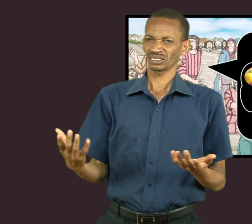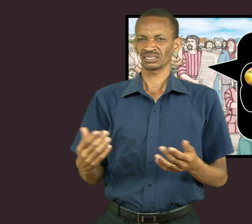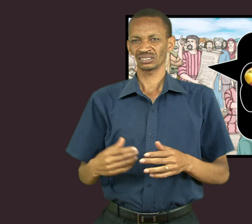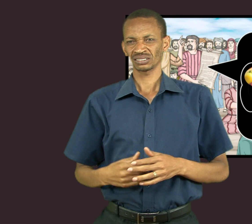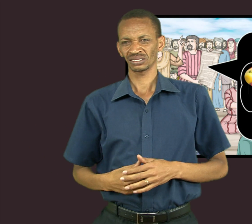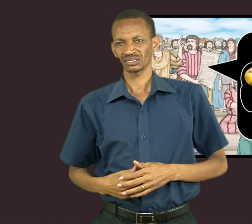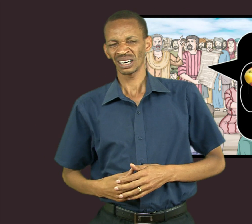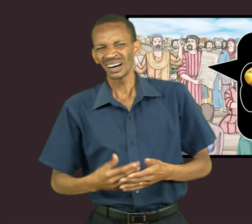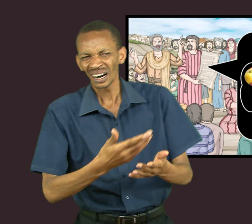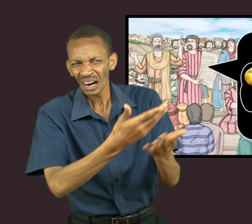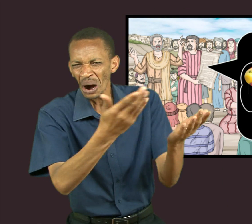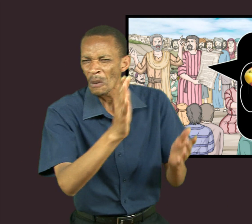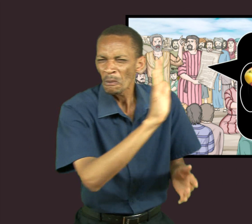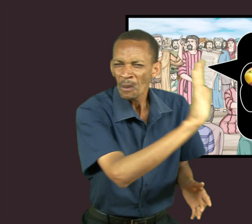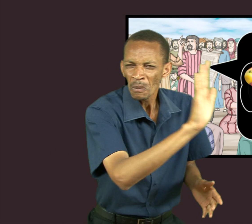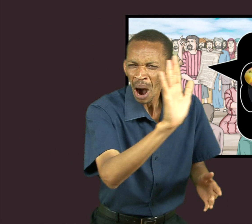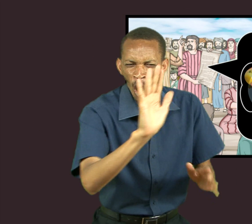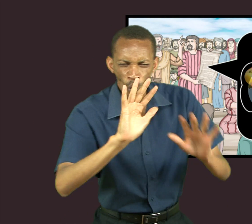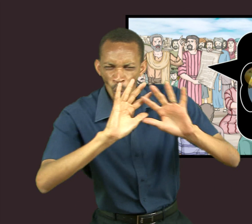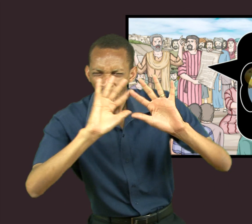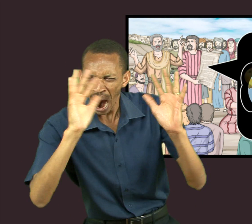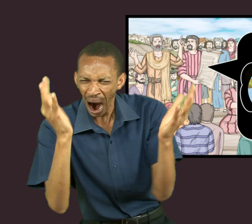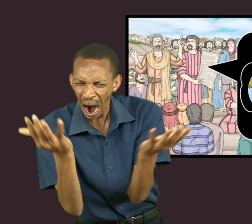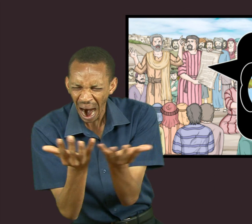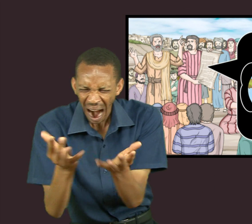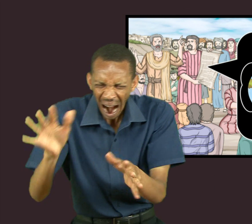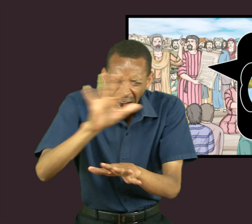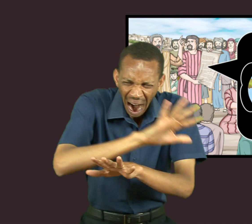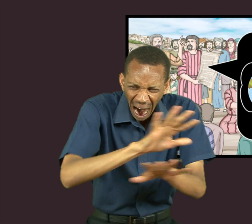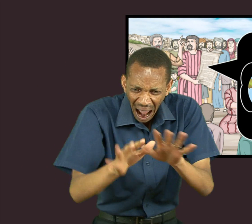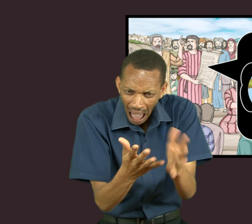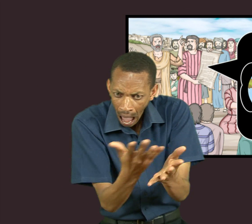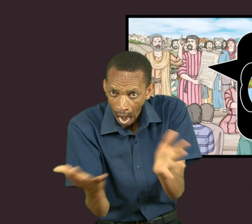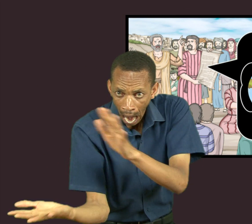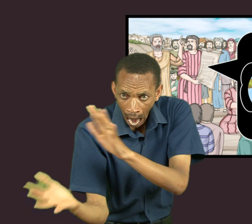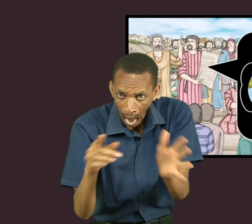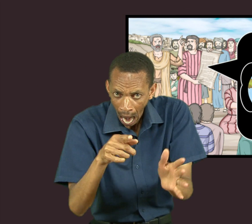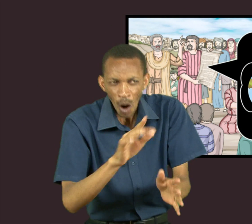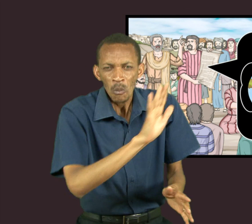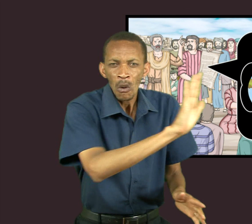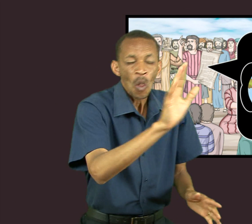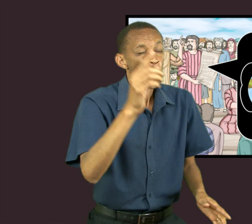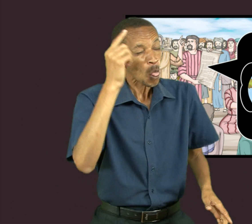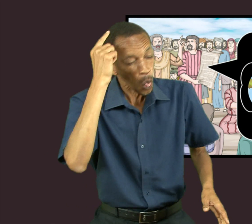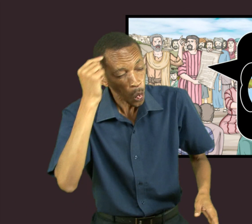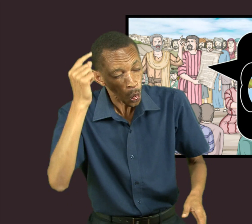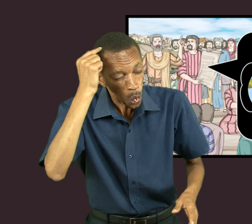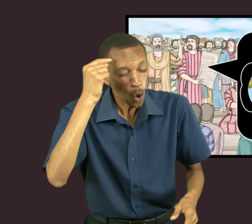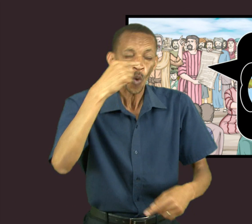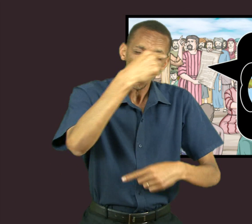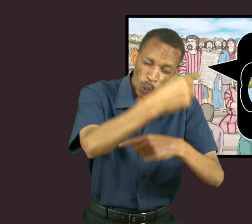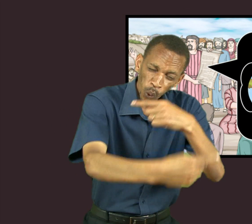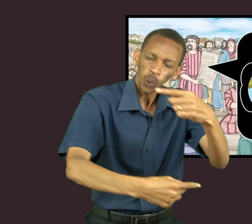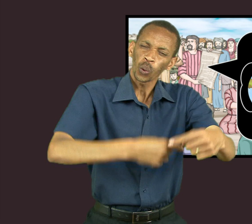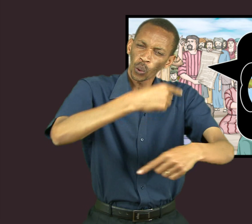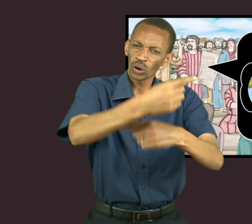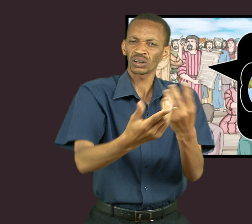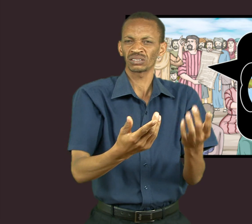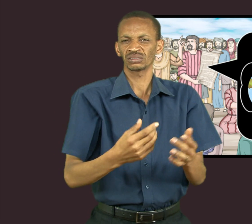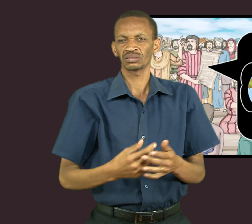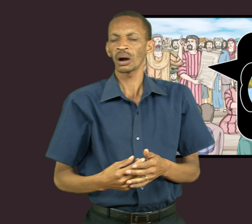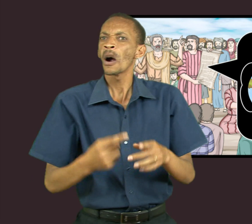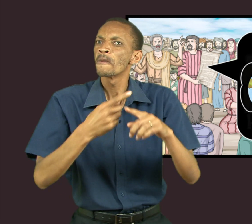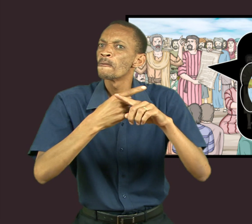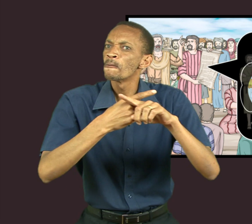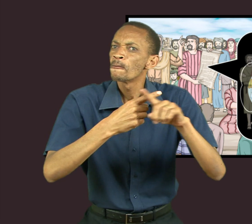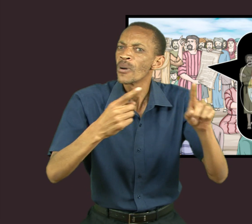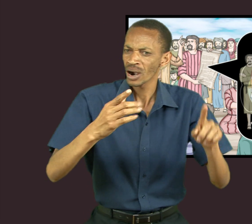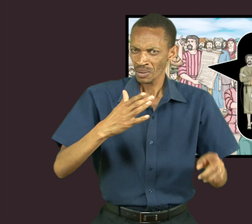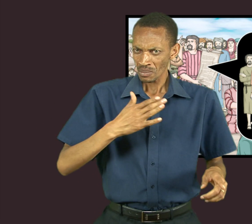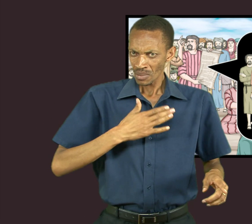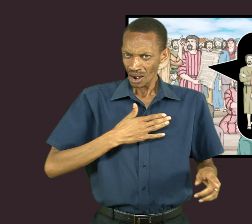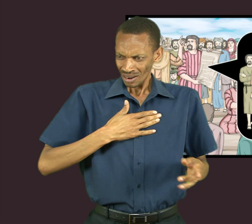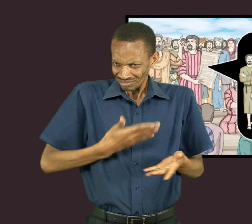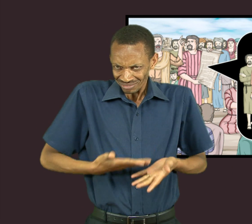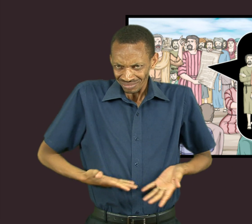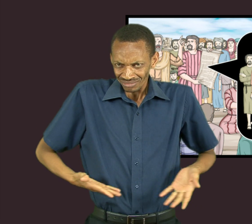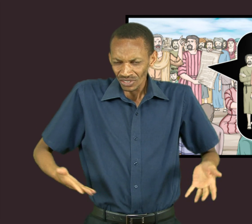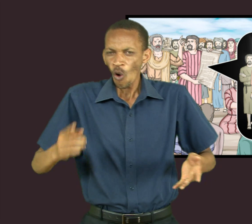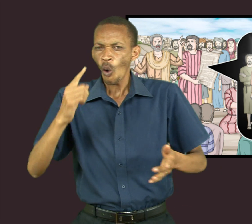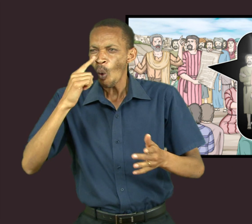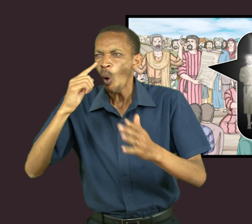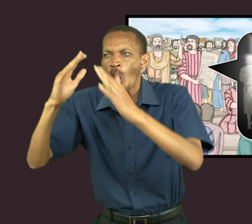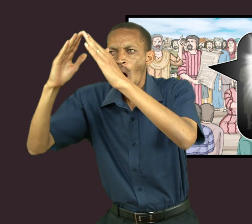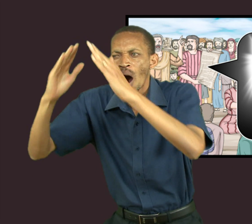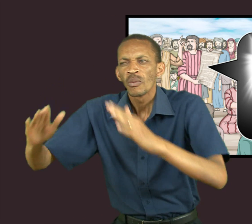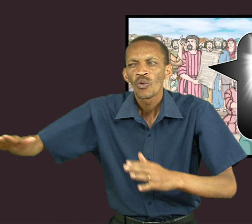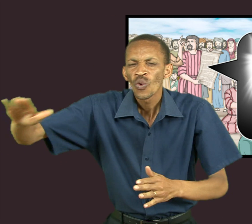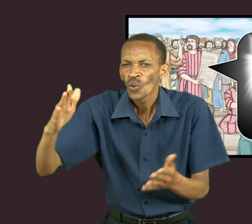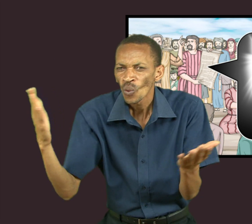Their minds are set on earthly things.